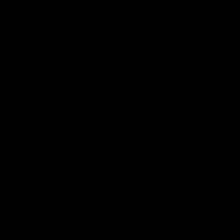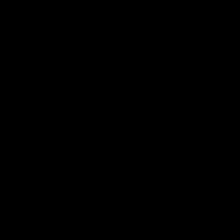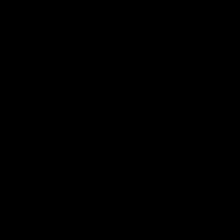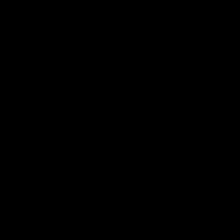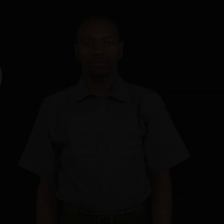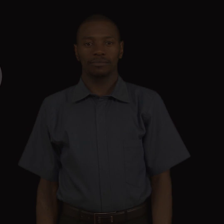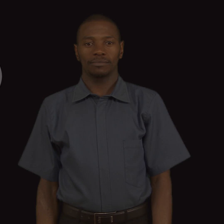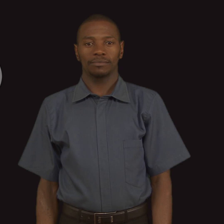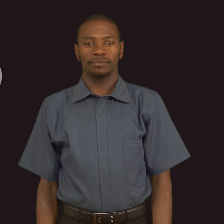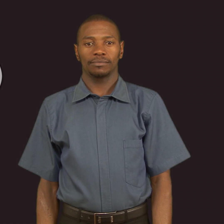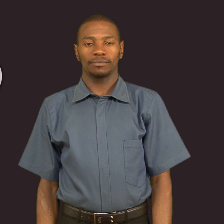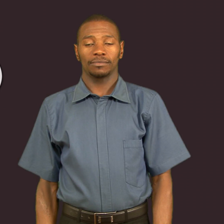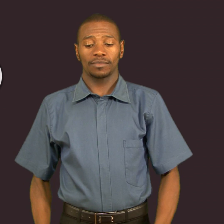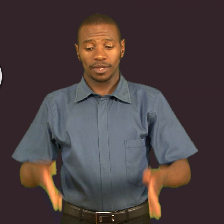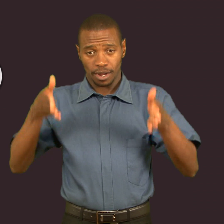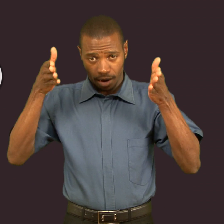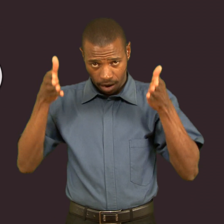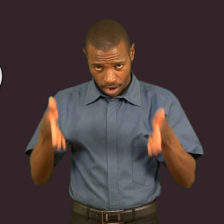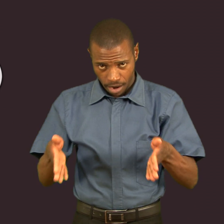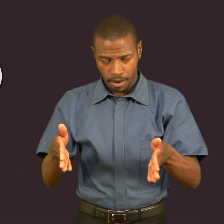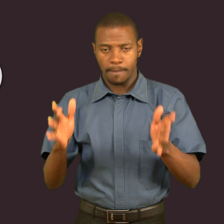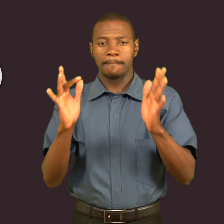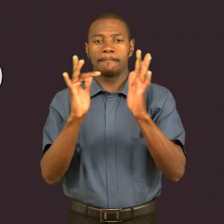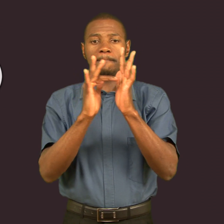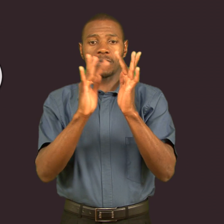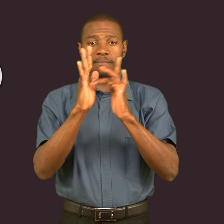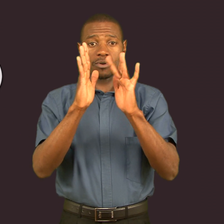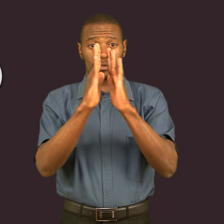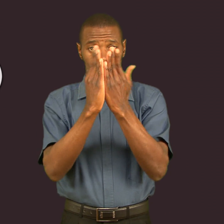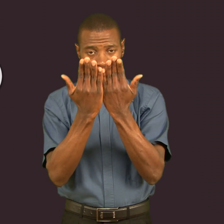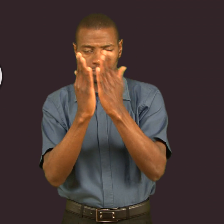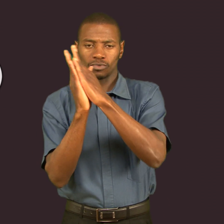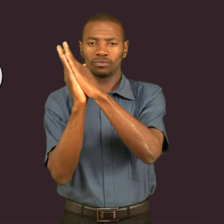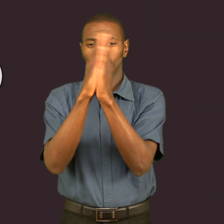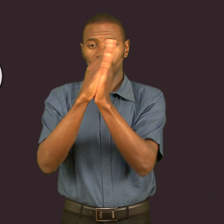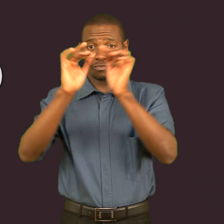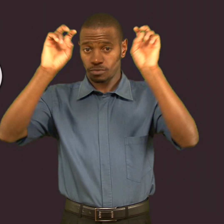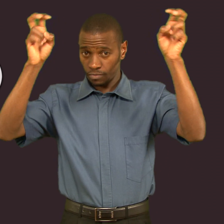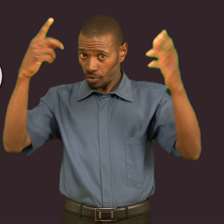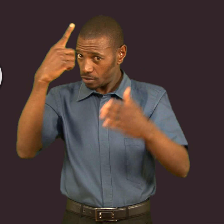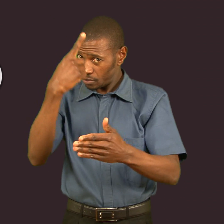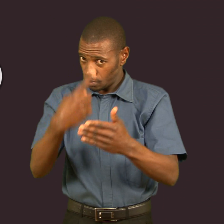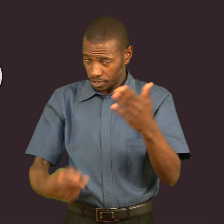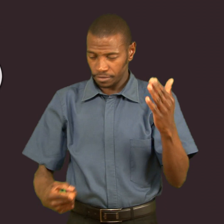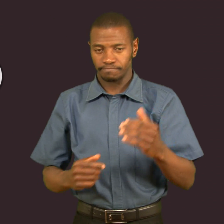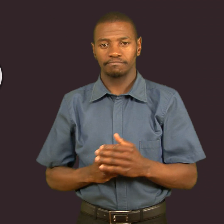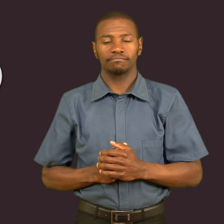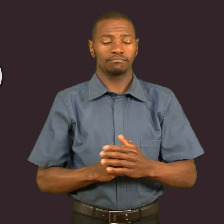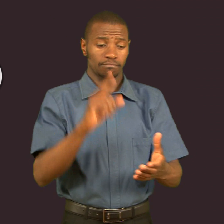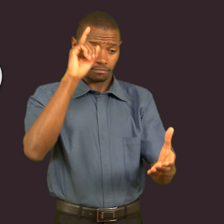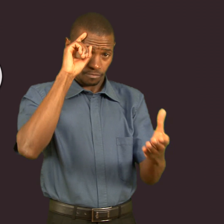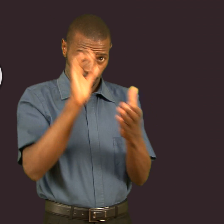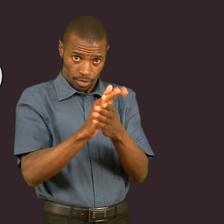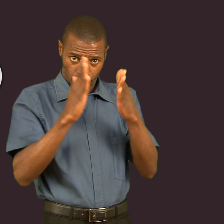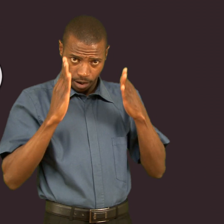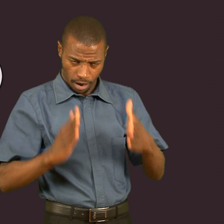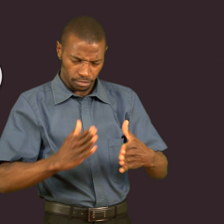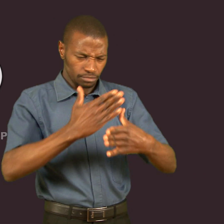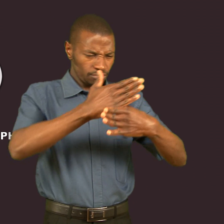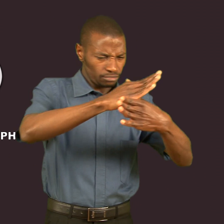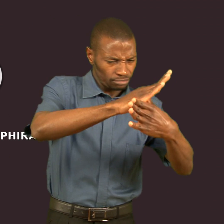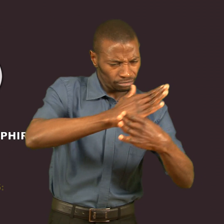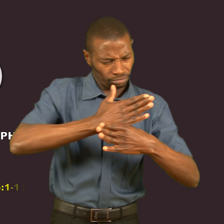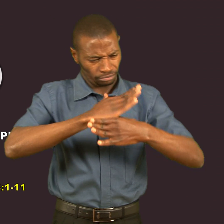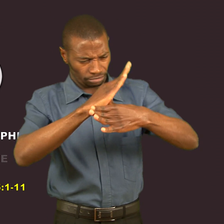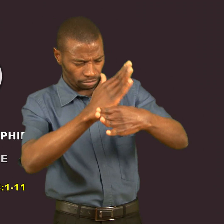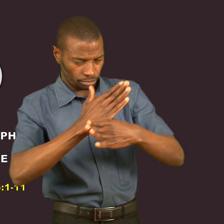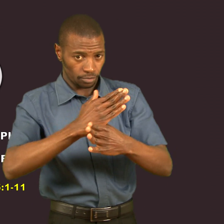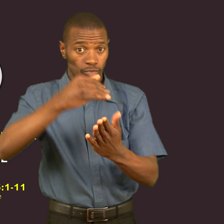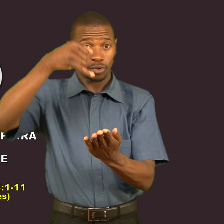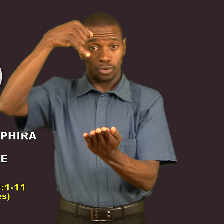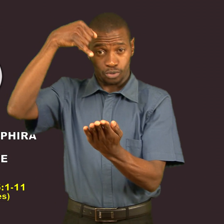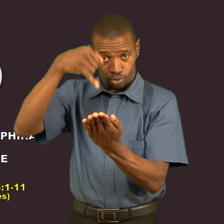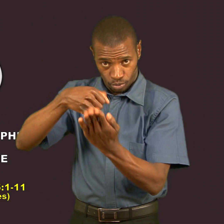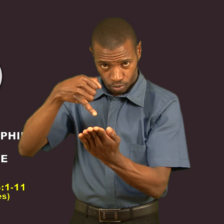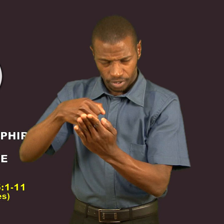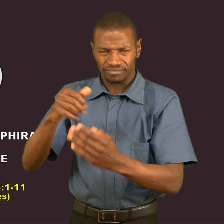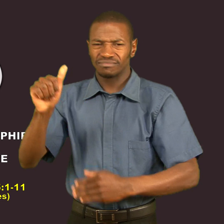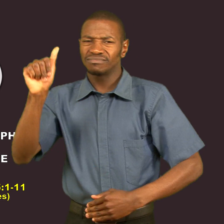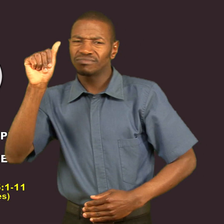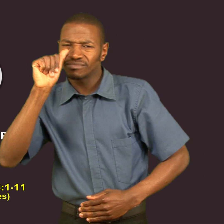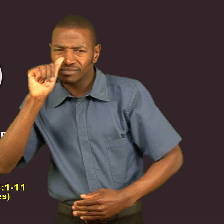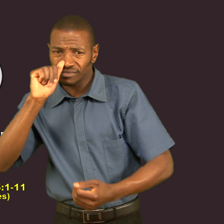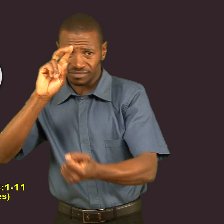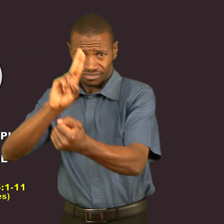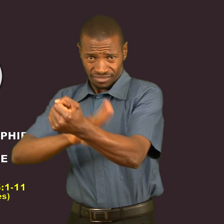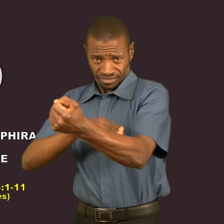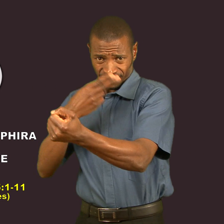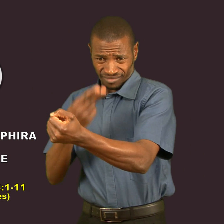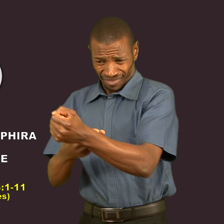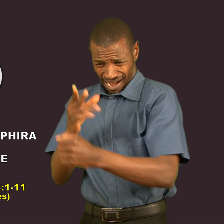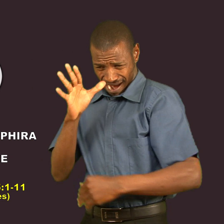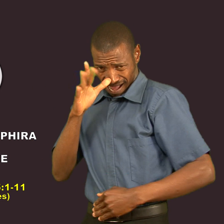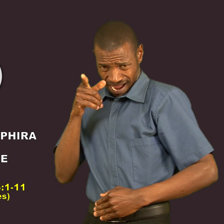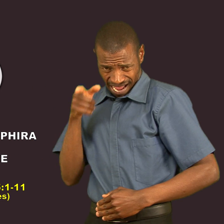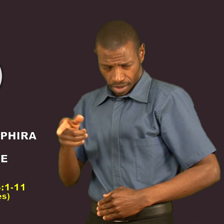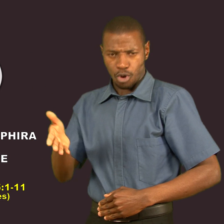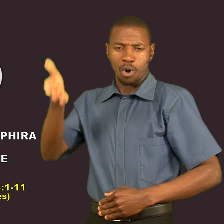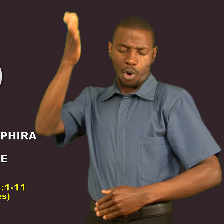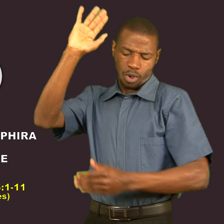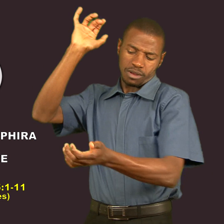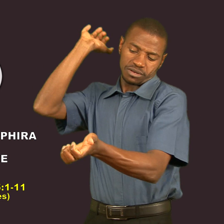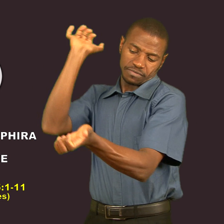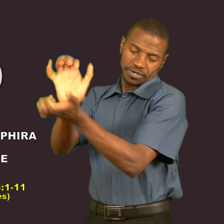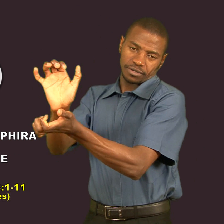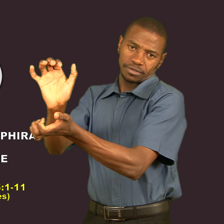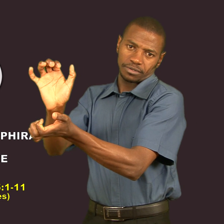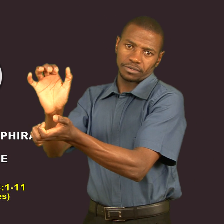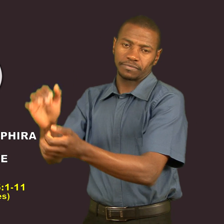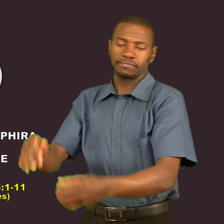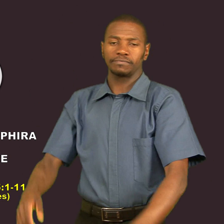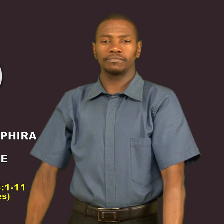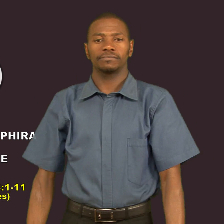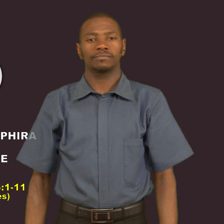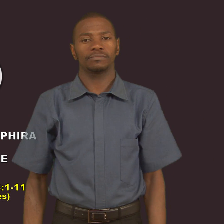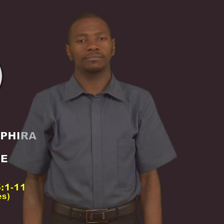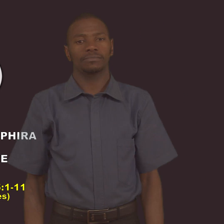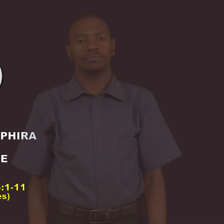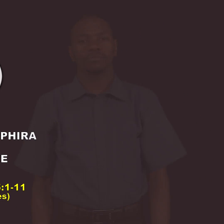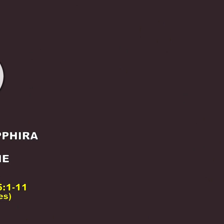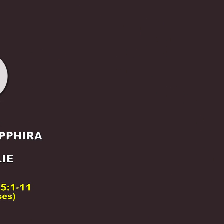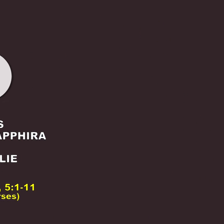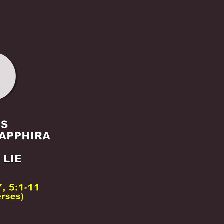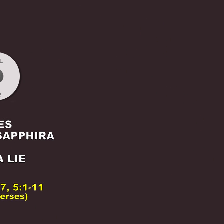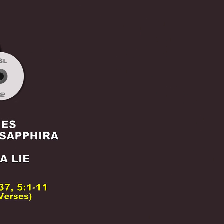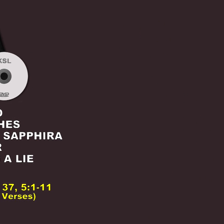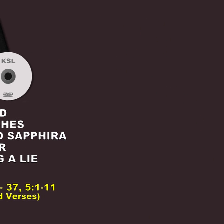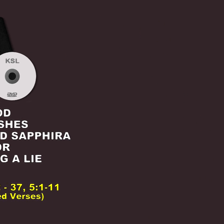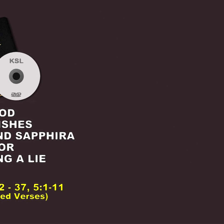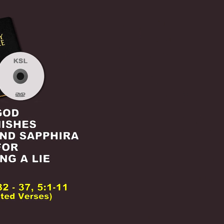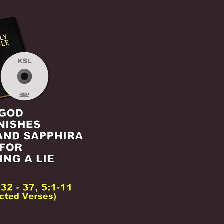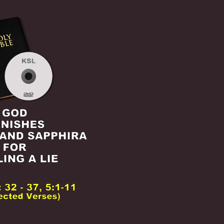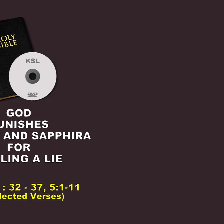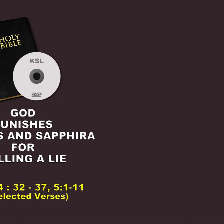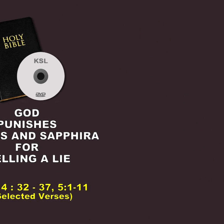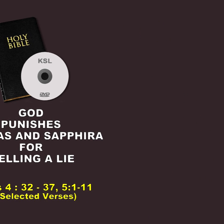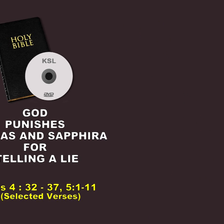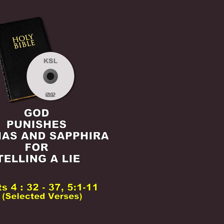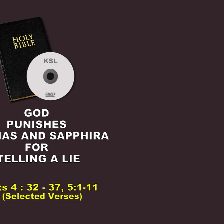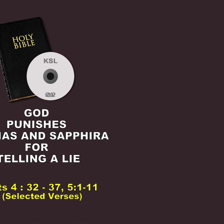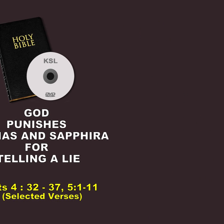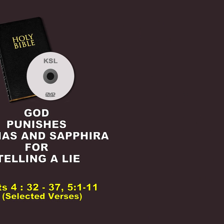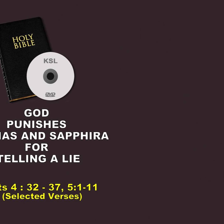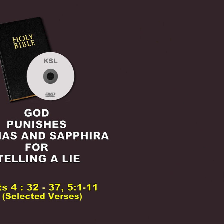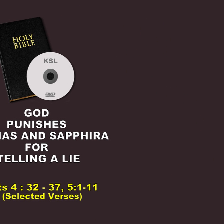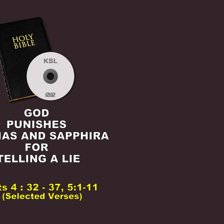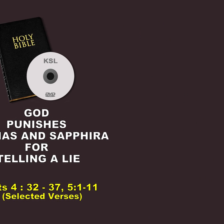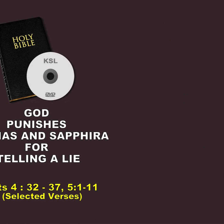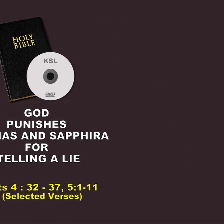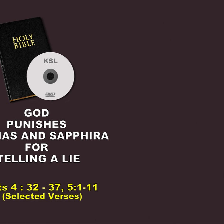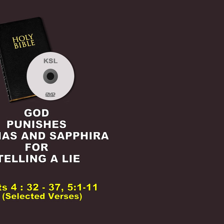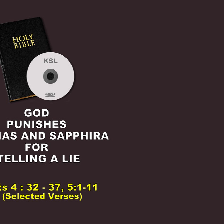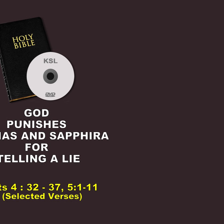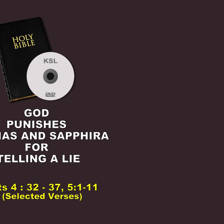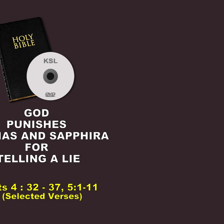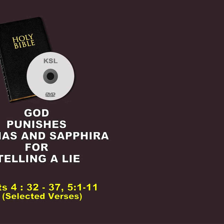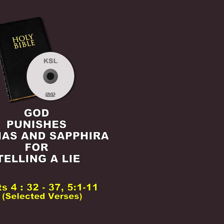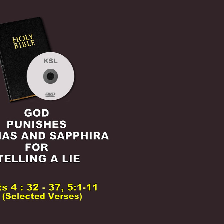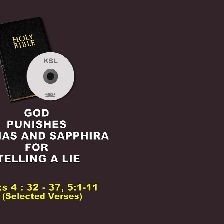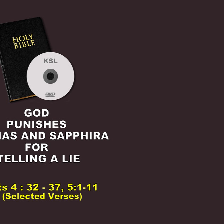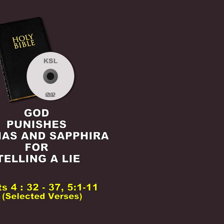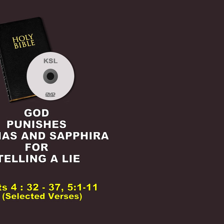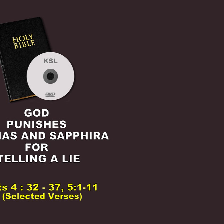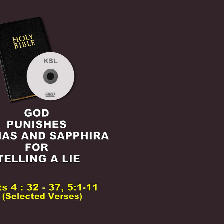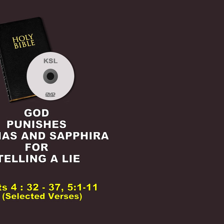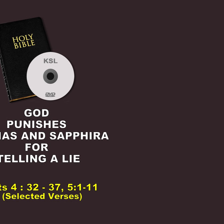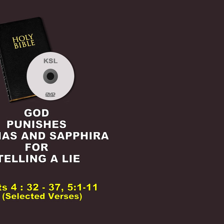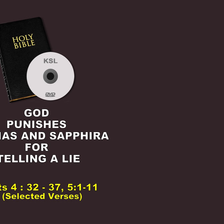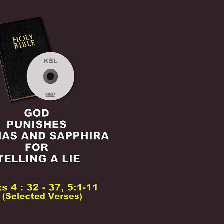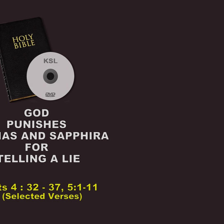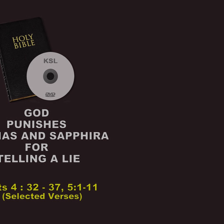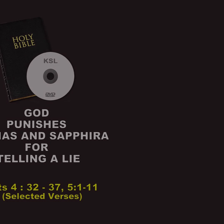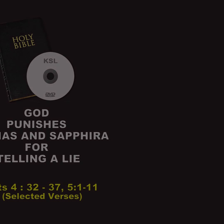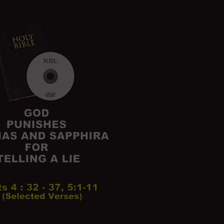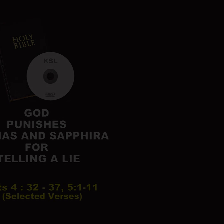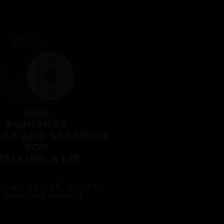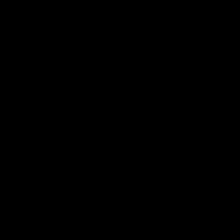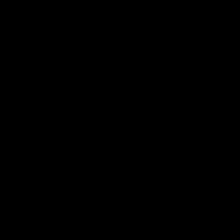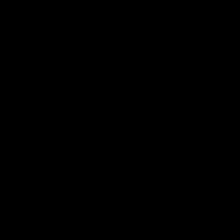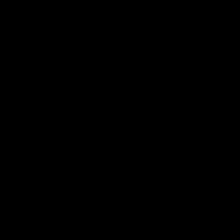God punishes Ananias and Sapphira for telling a lie